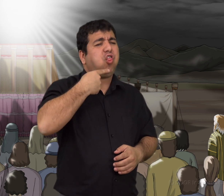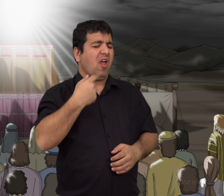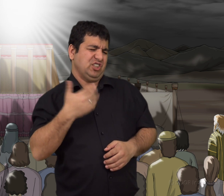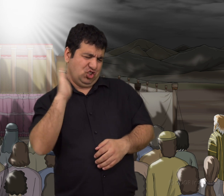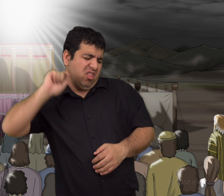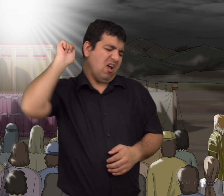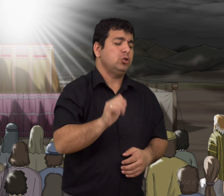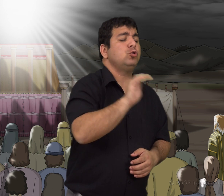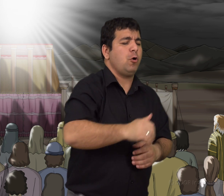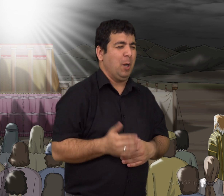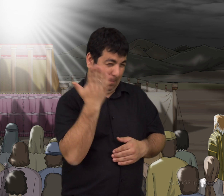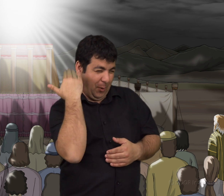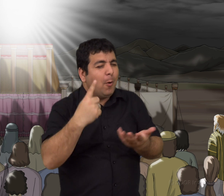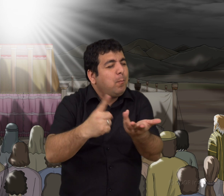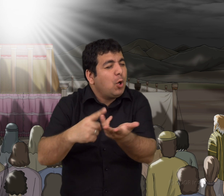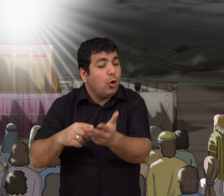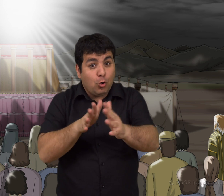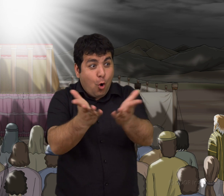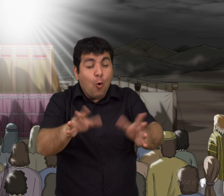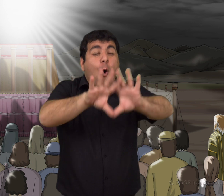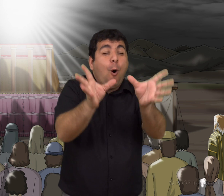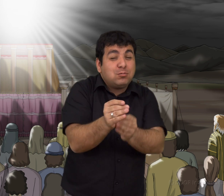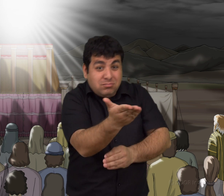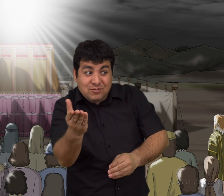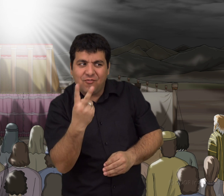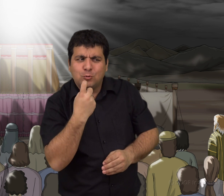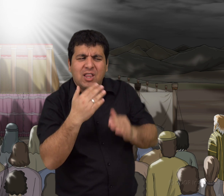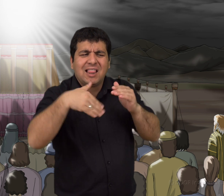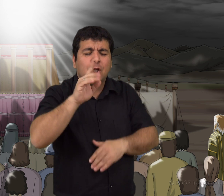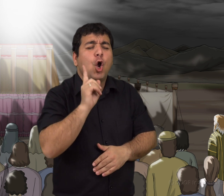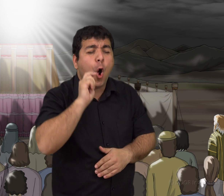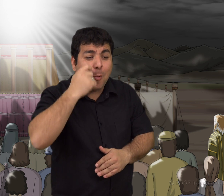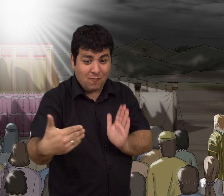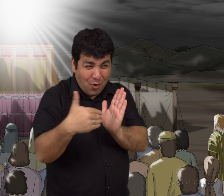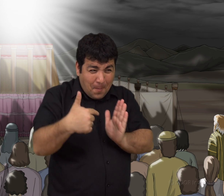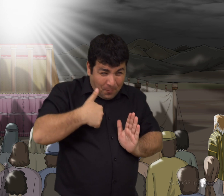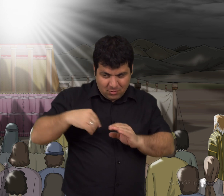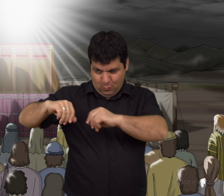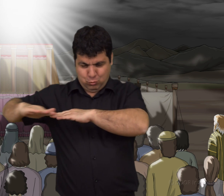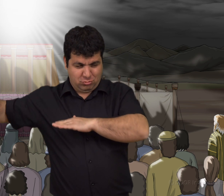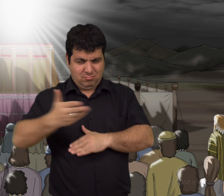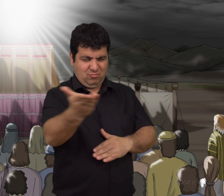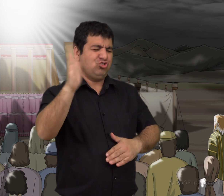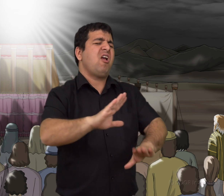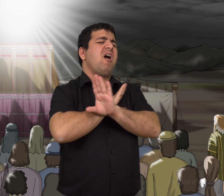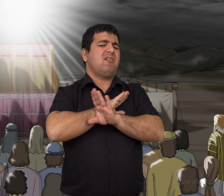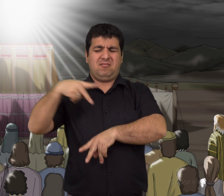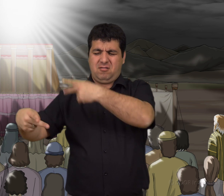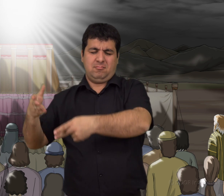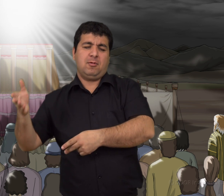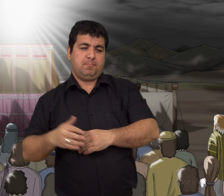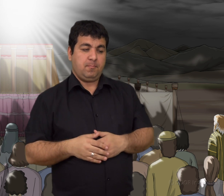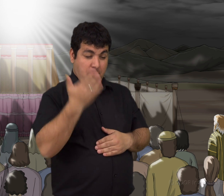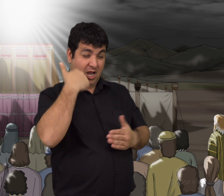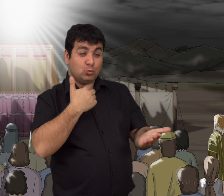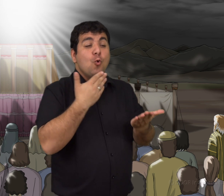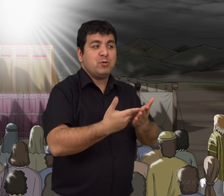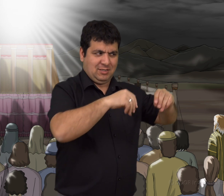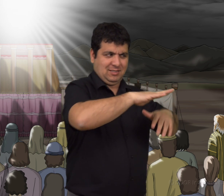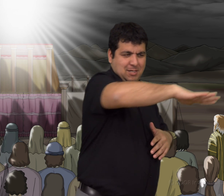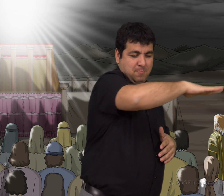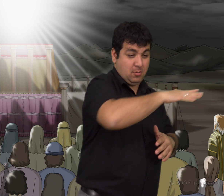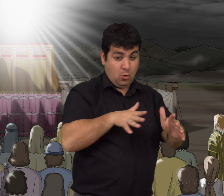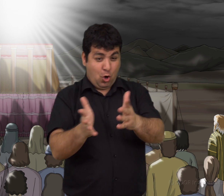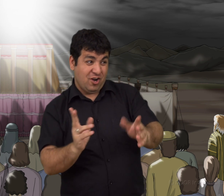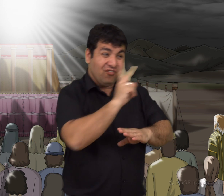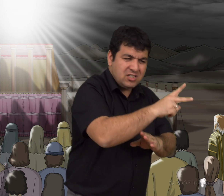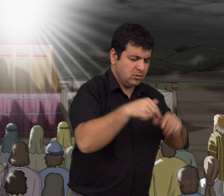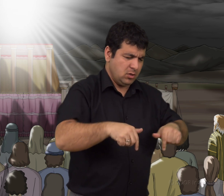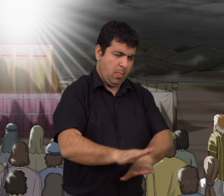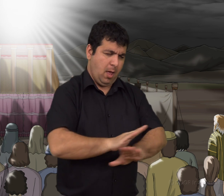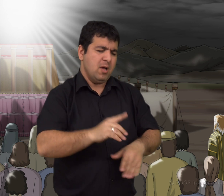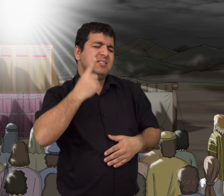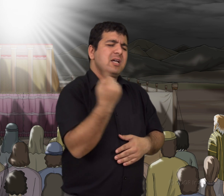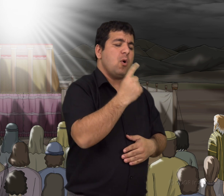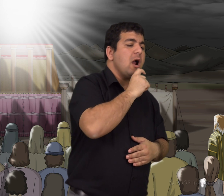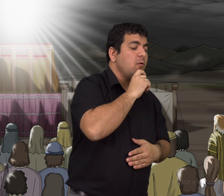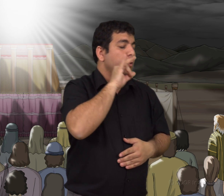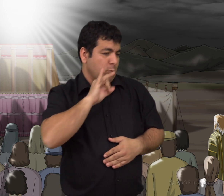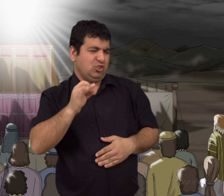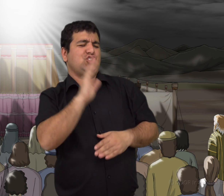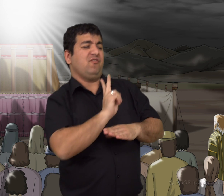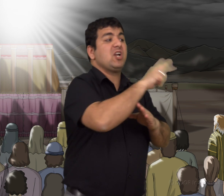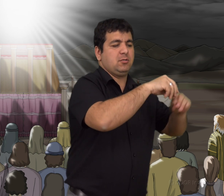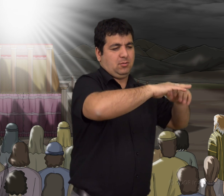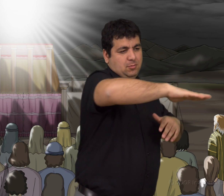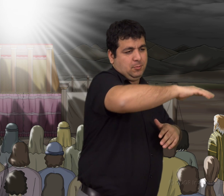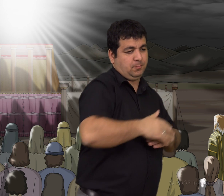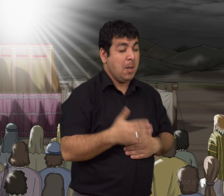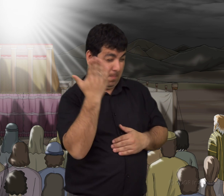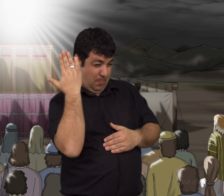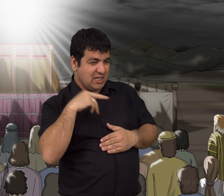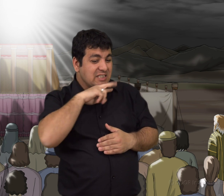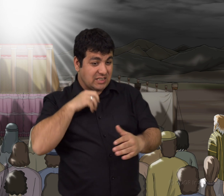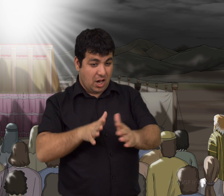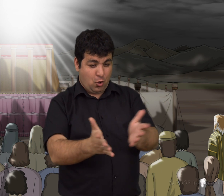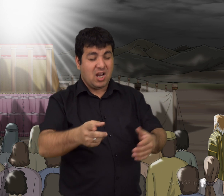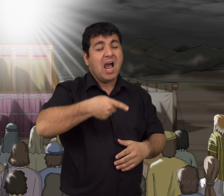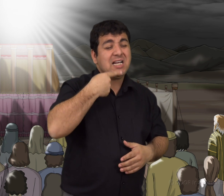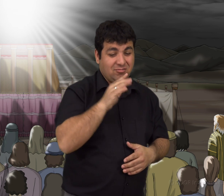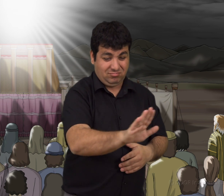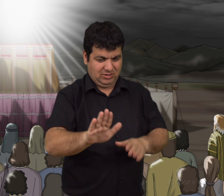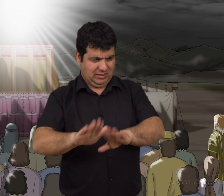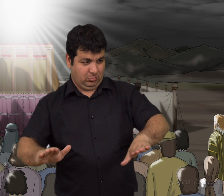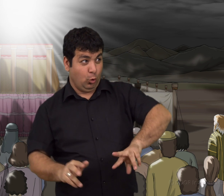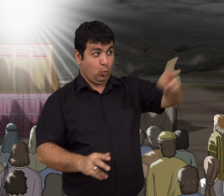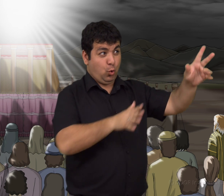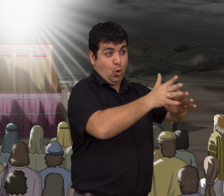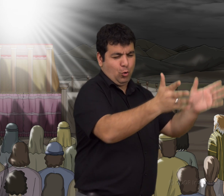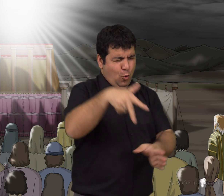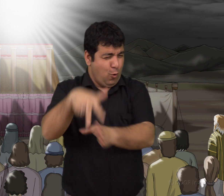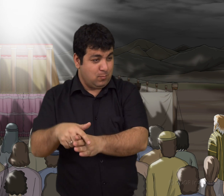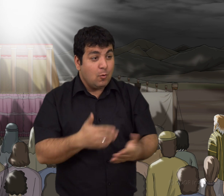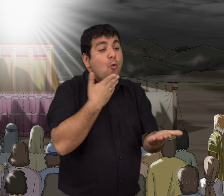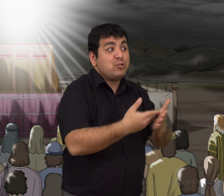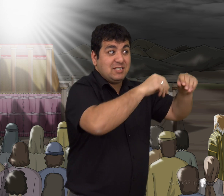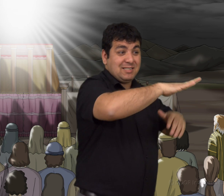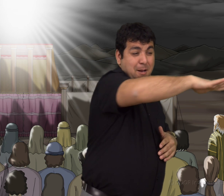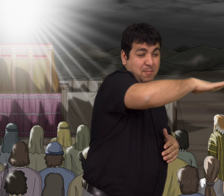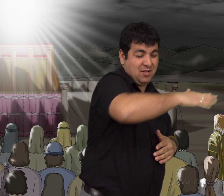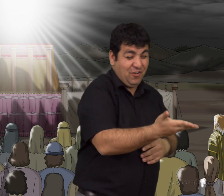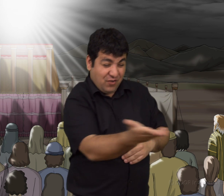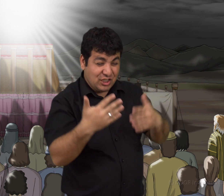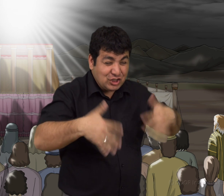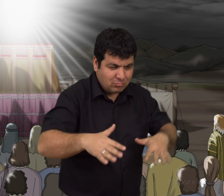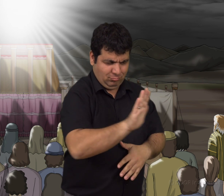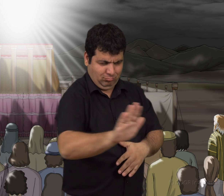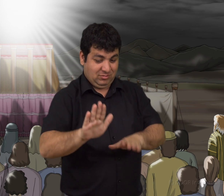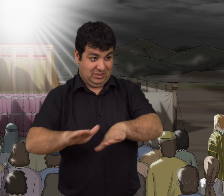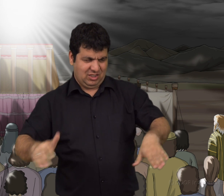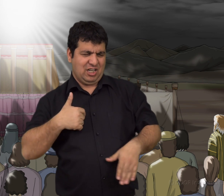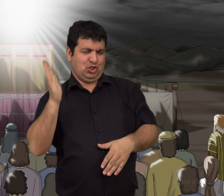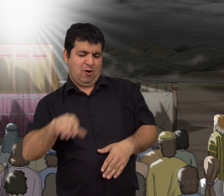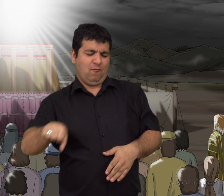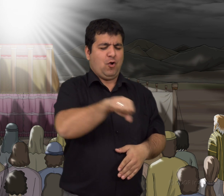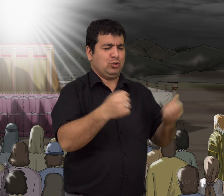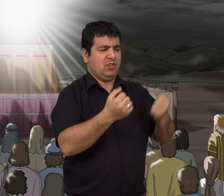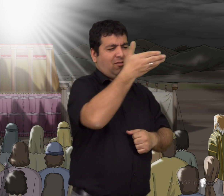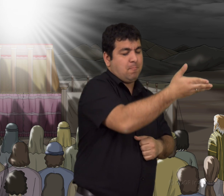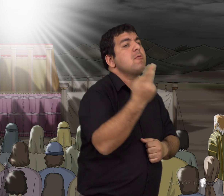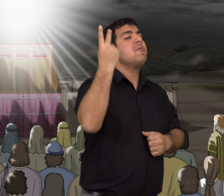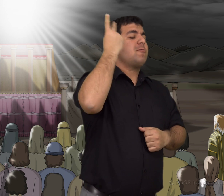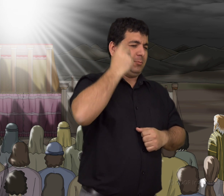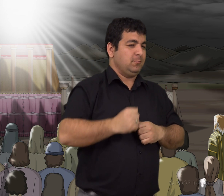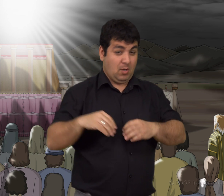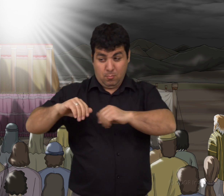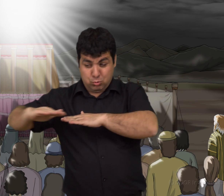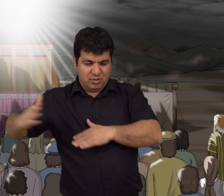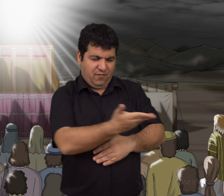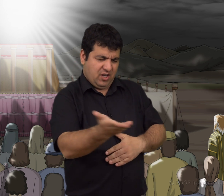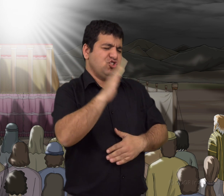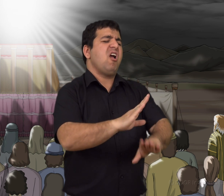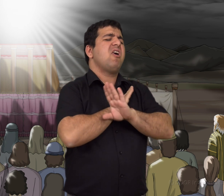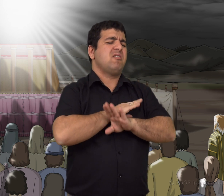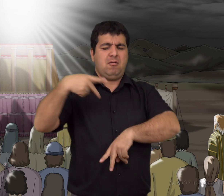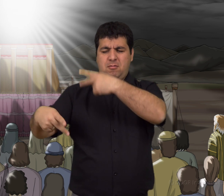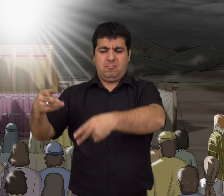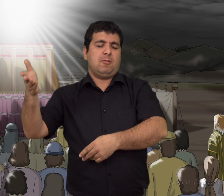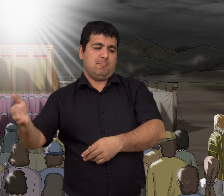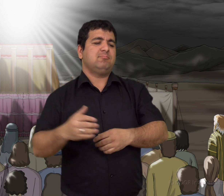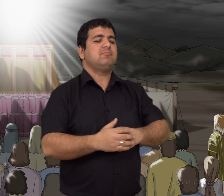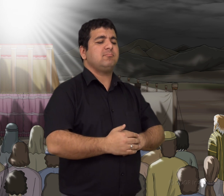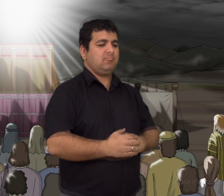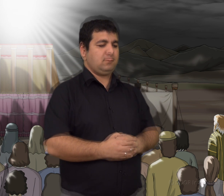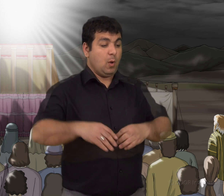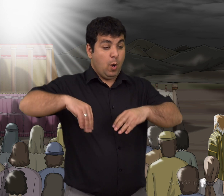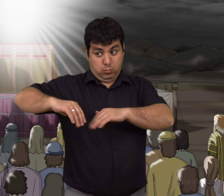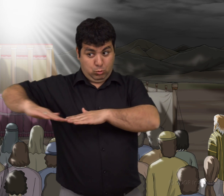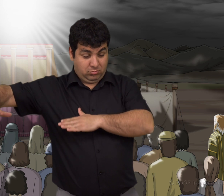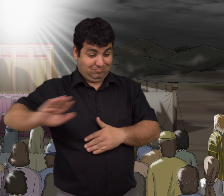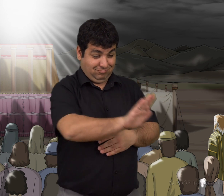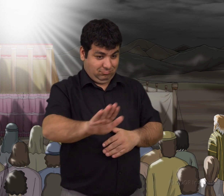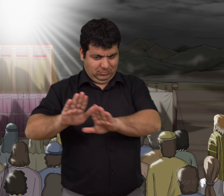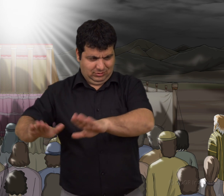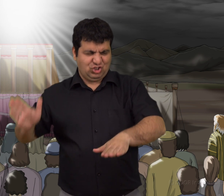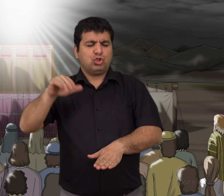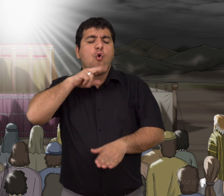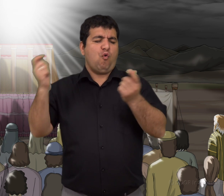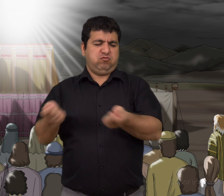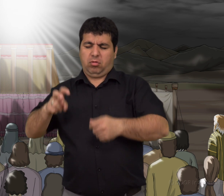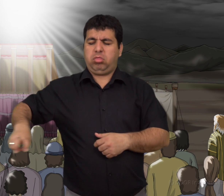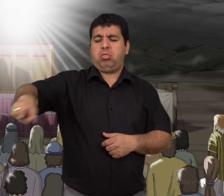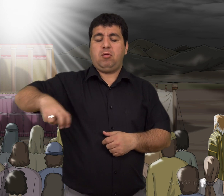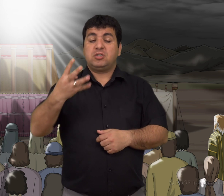Your bodies will fall in this wilderness—all who were numbered in the census, everyone twenty years of age or older—because you have grumbled against Me. Surely none of you will enter the land in which I swore to settle you, except Caleb son of Jephunneh and Joshua son of Nun. But I will bring your children, whom you said would become plunder, into the land you have rejected—and they will enjoy it.